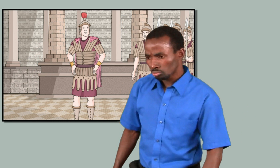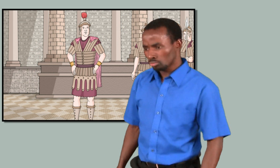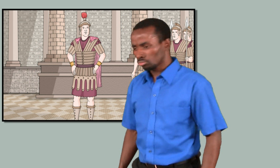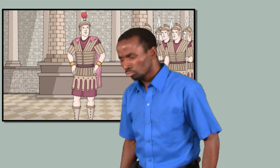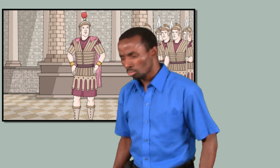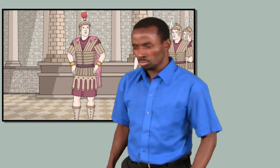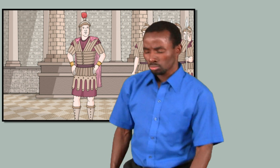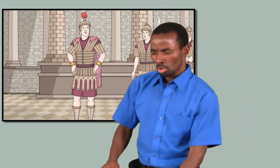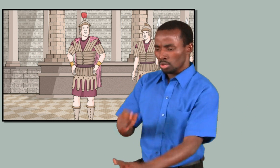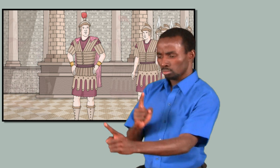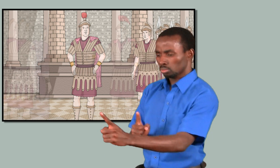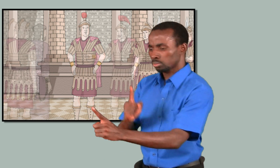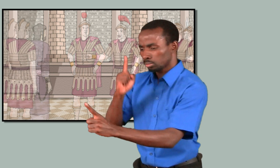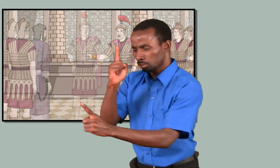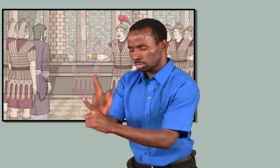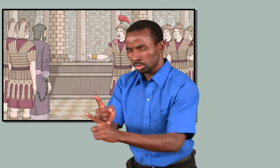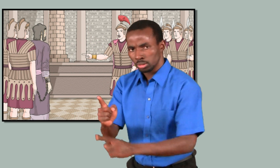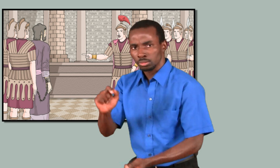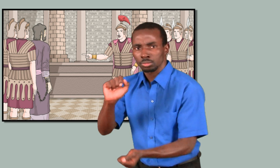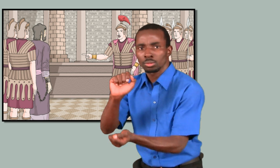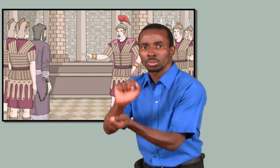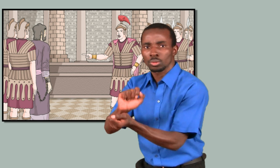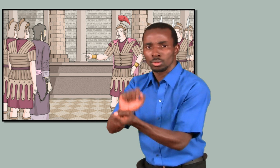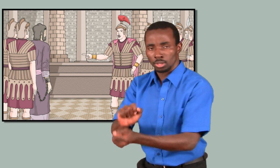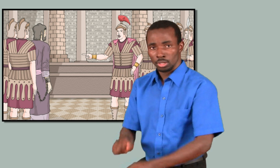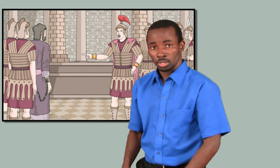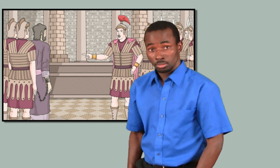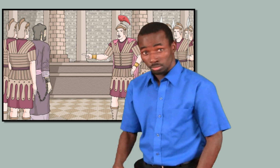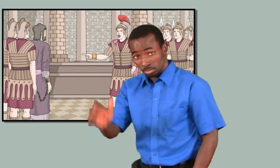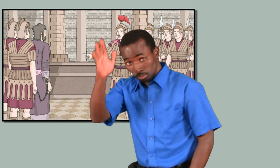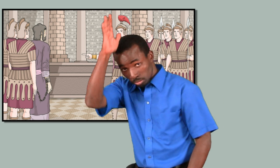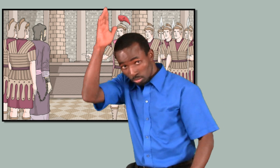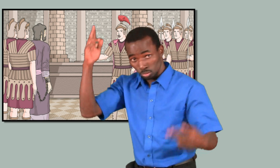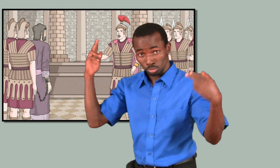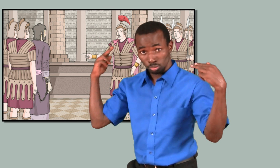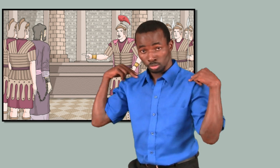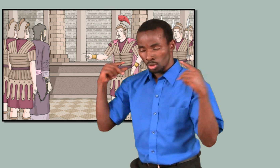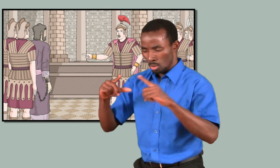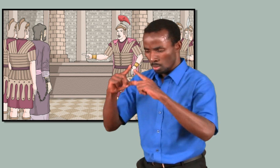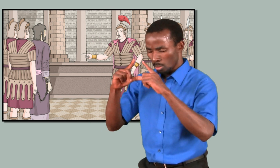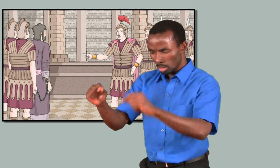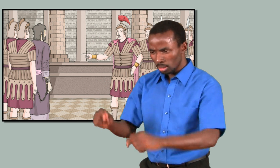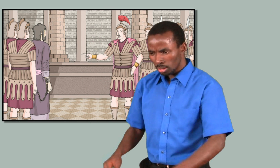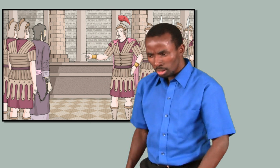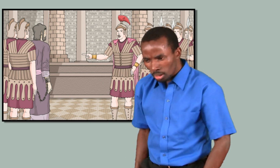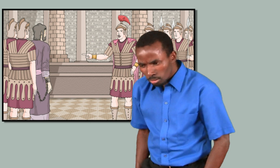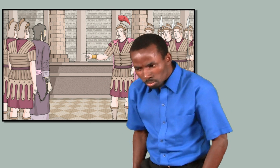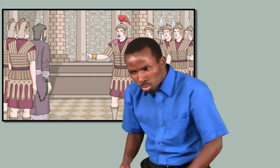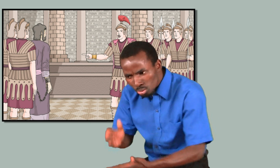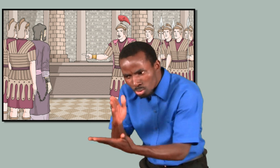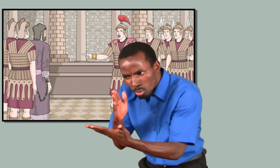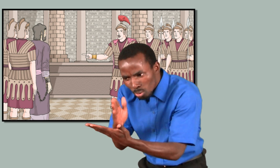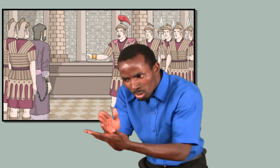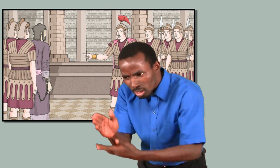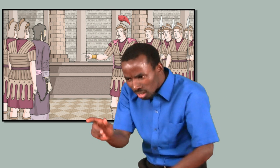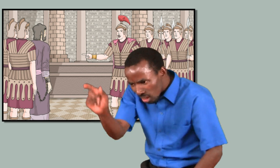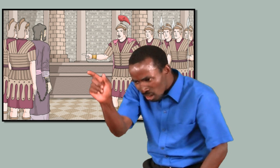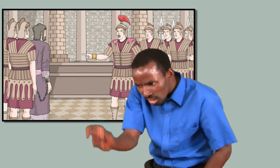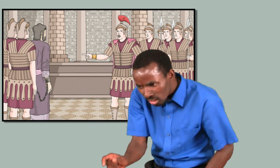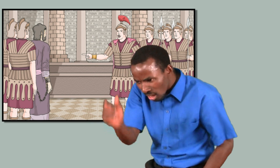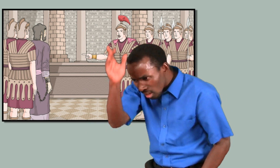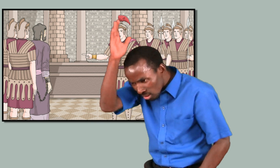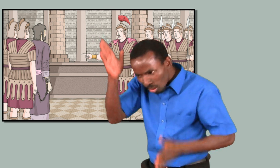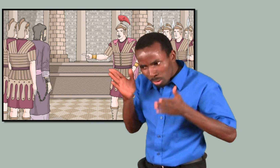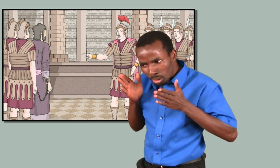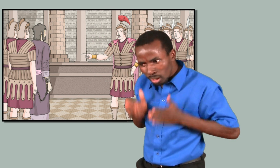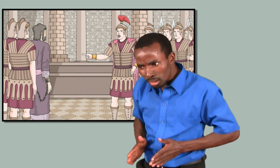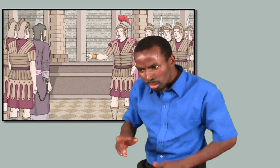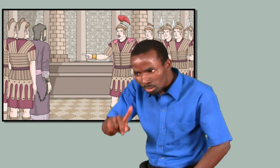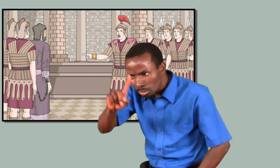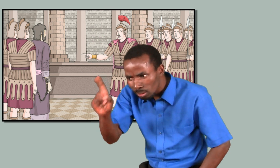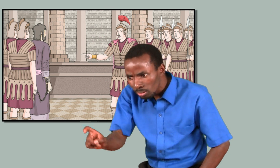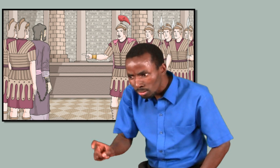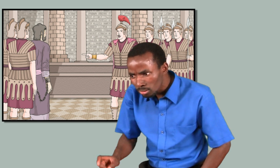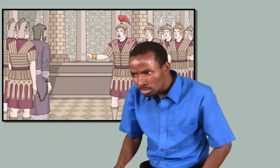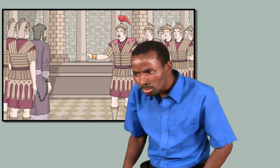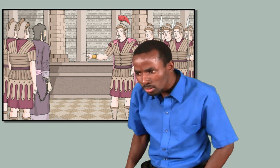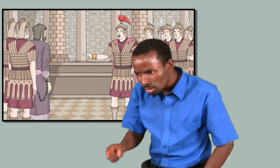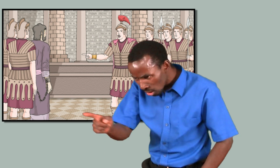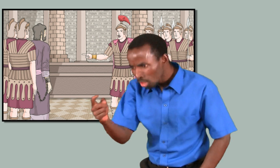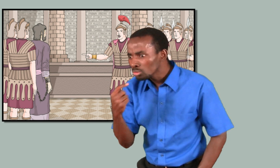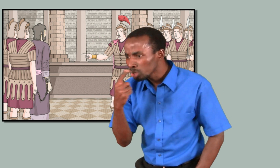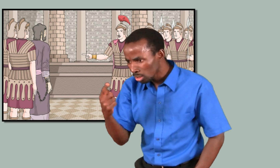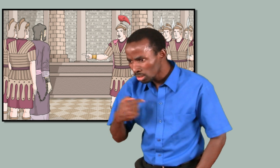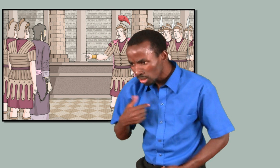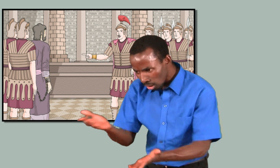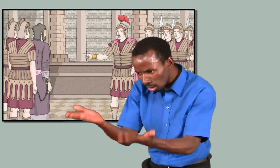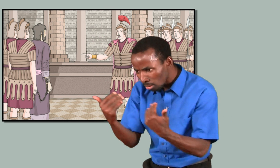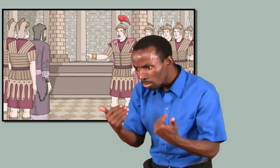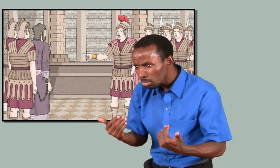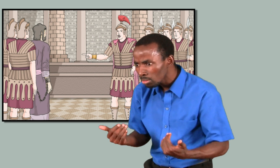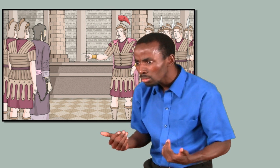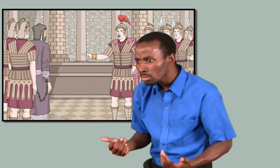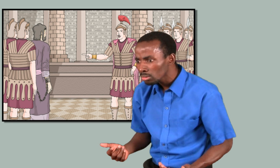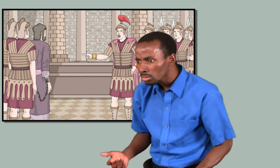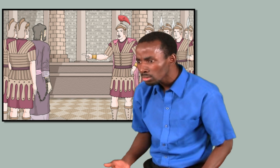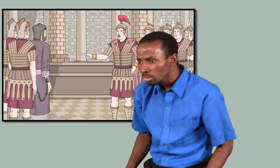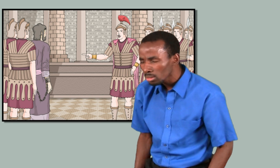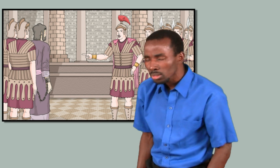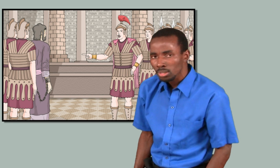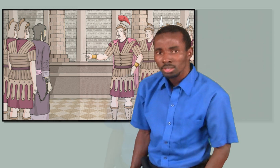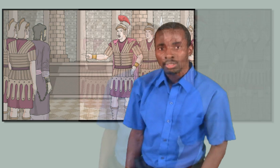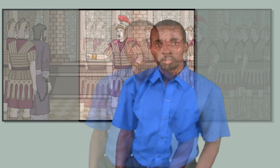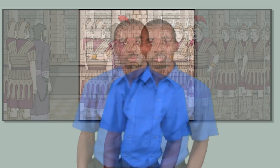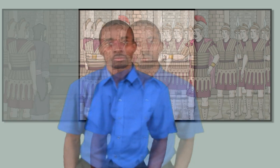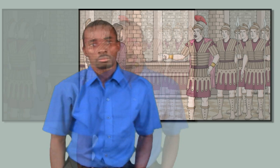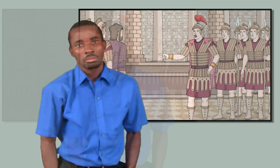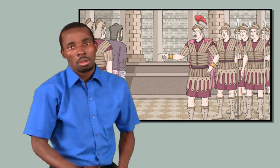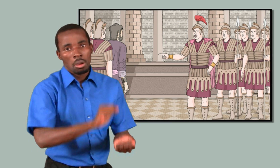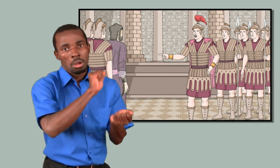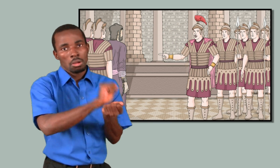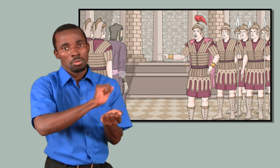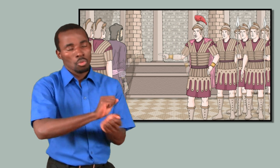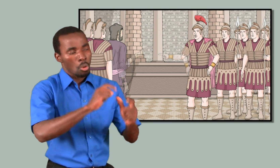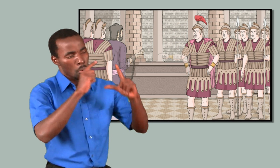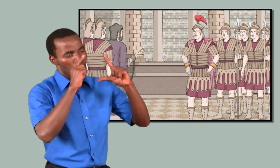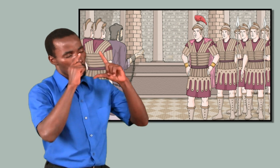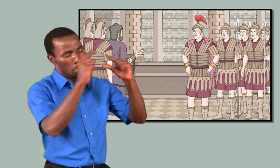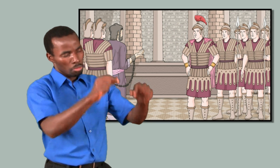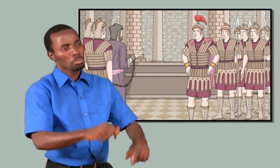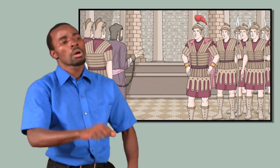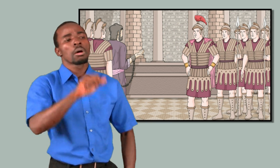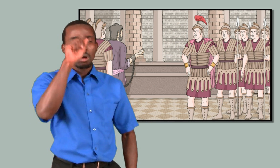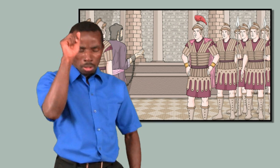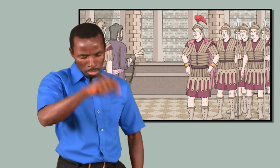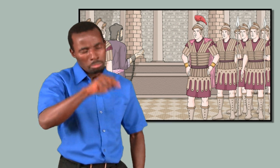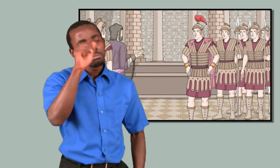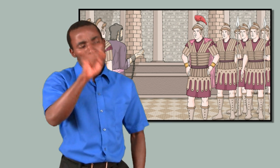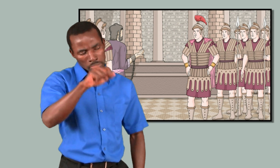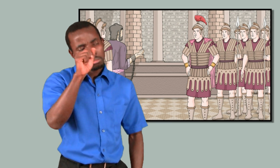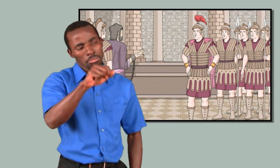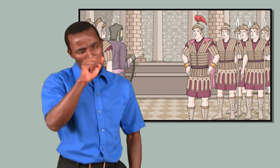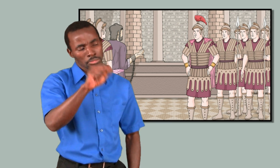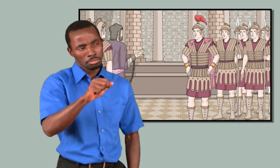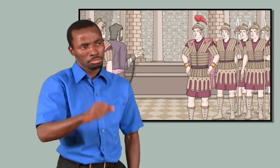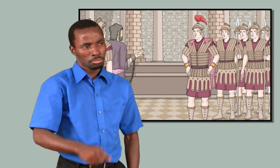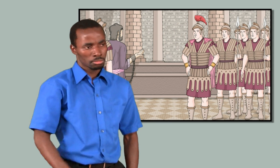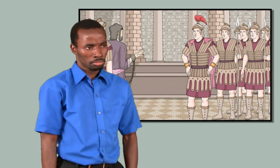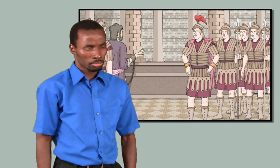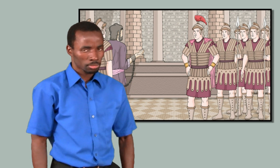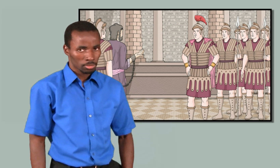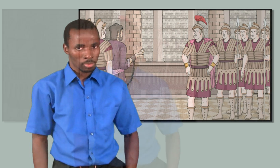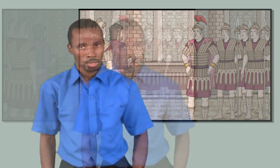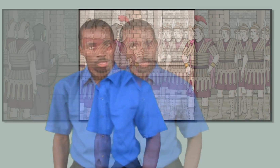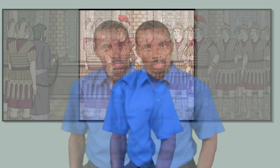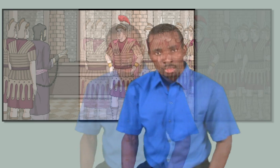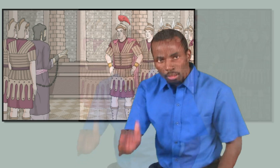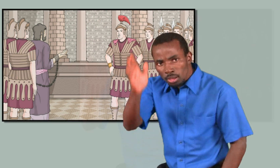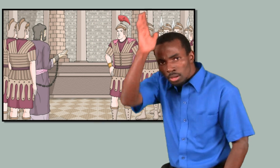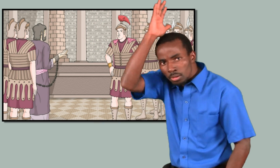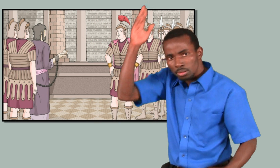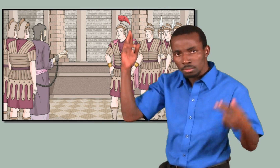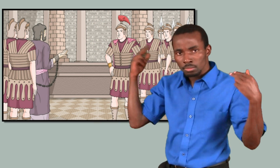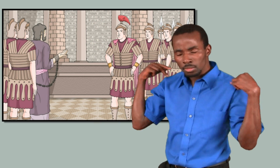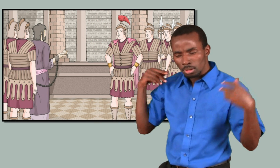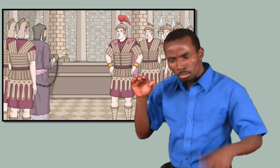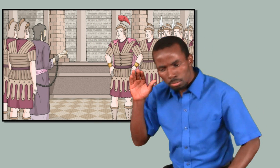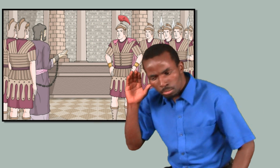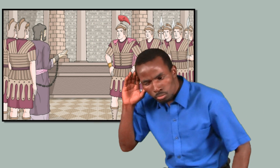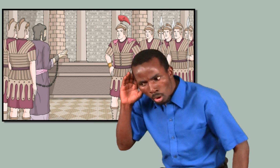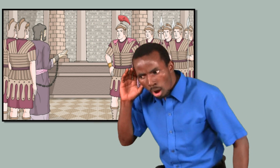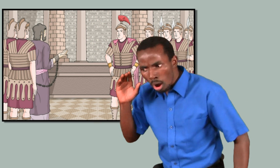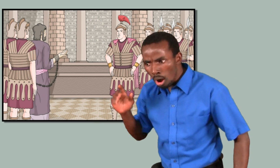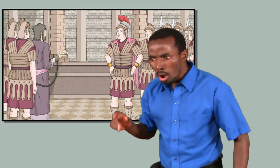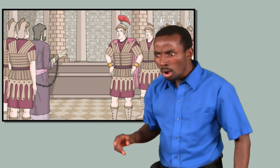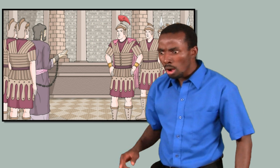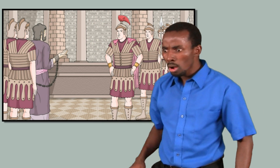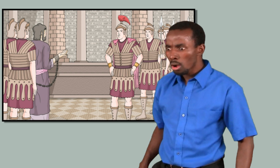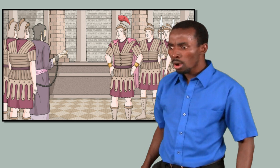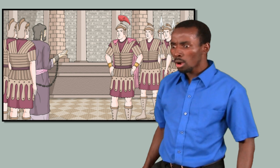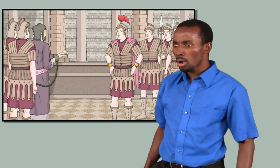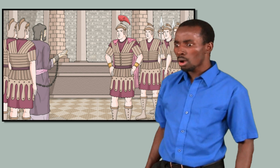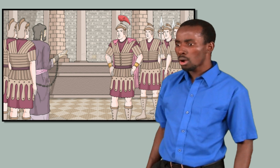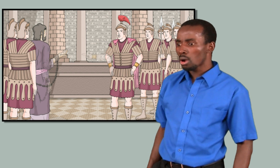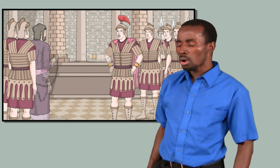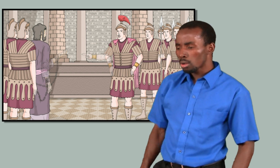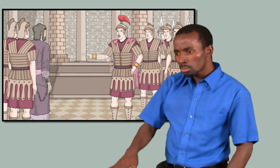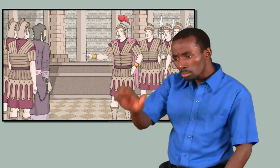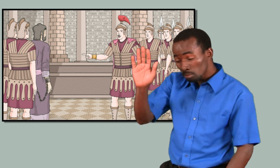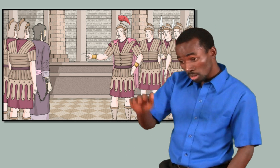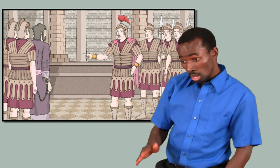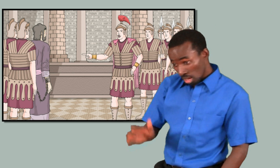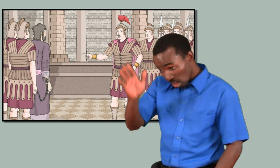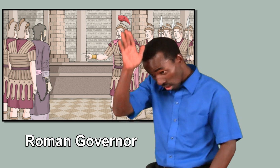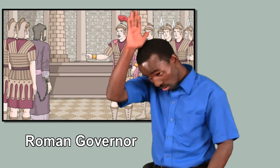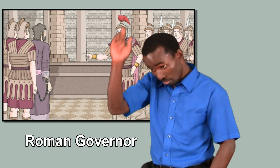The commander went to Paul and asked, “Tell me, are you a Roman citizen?”